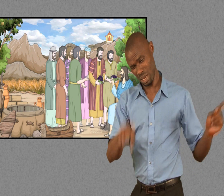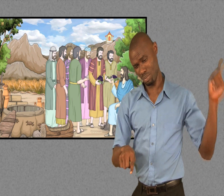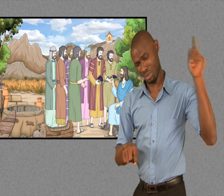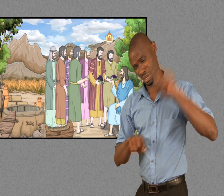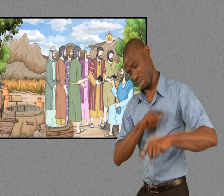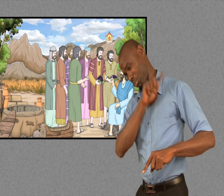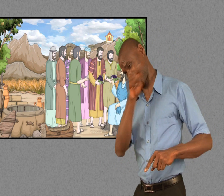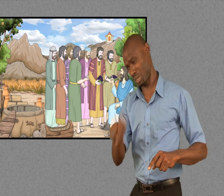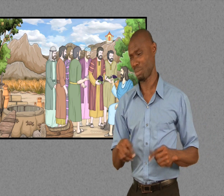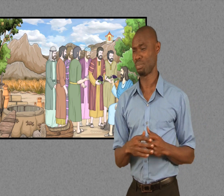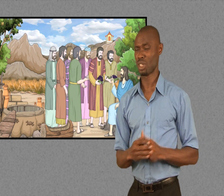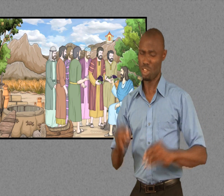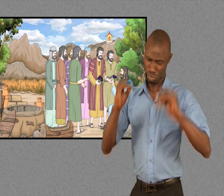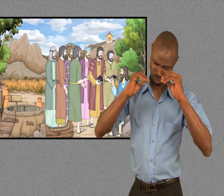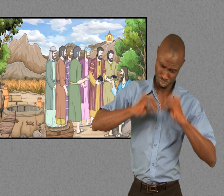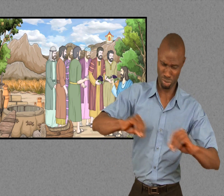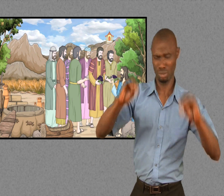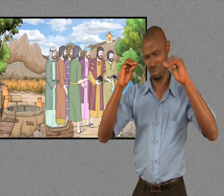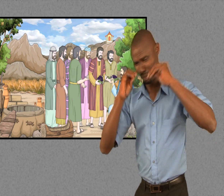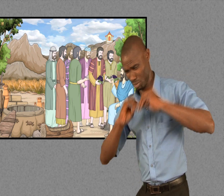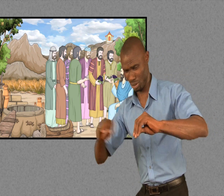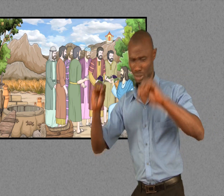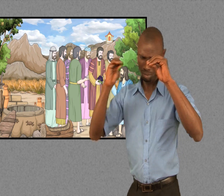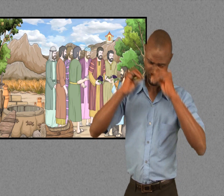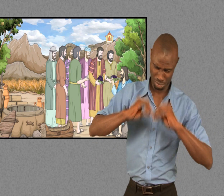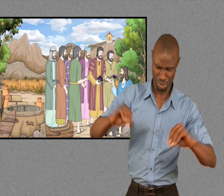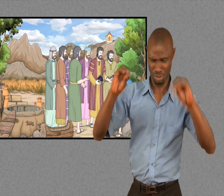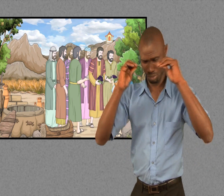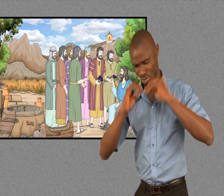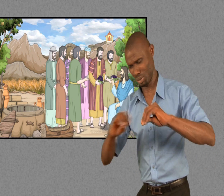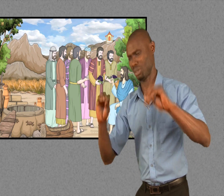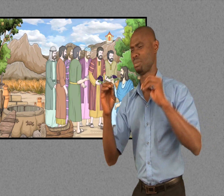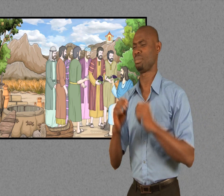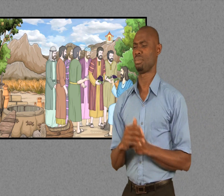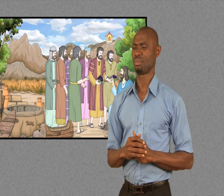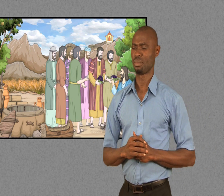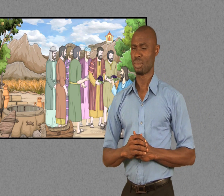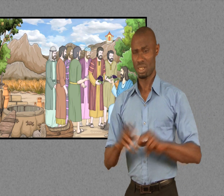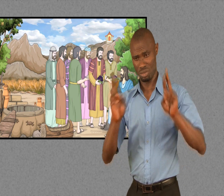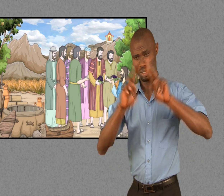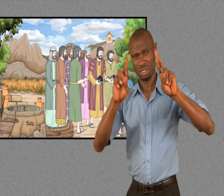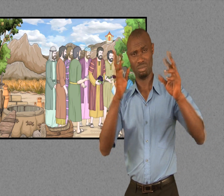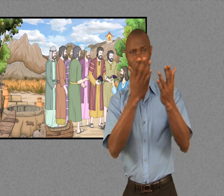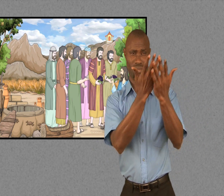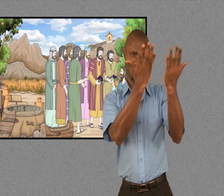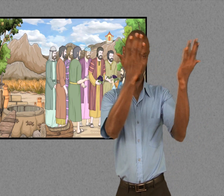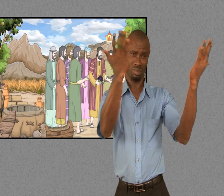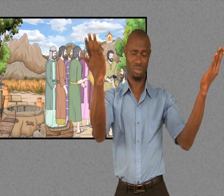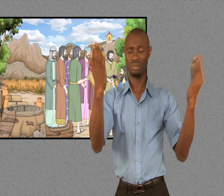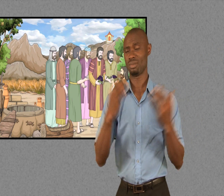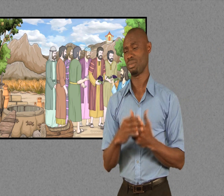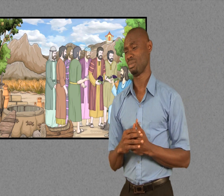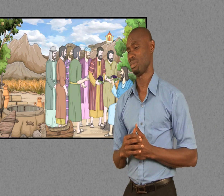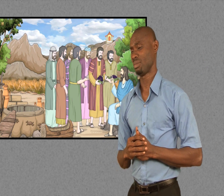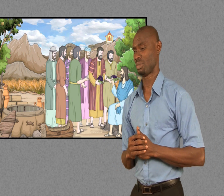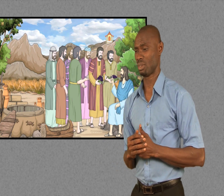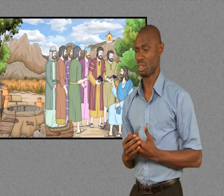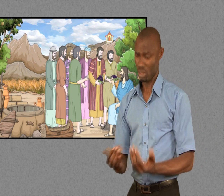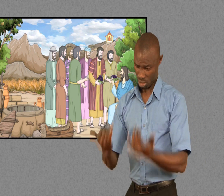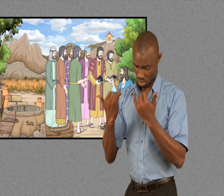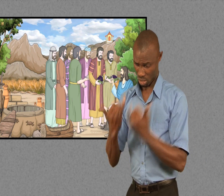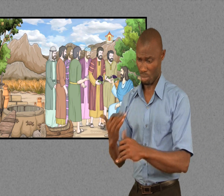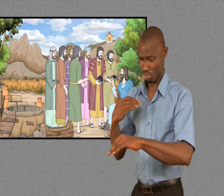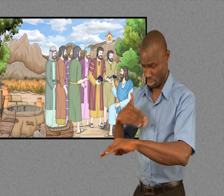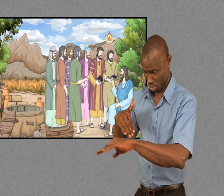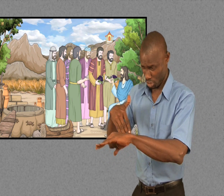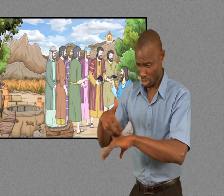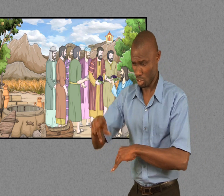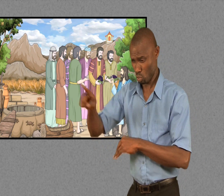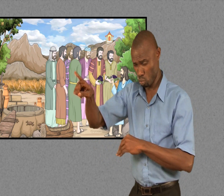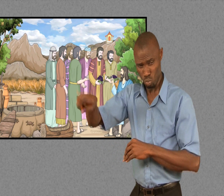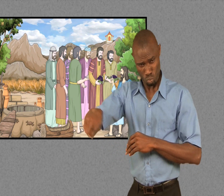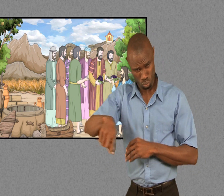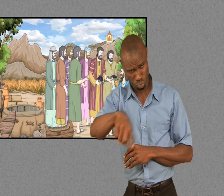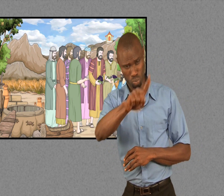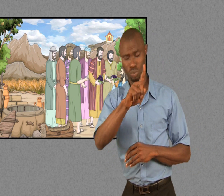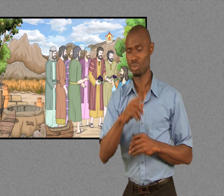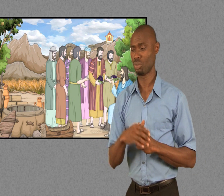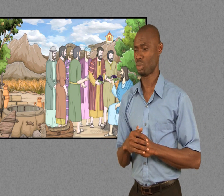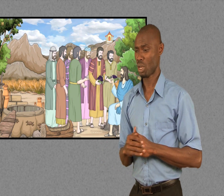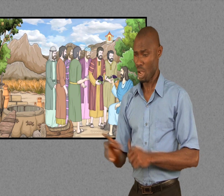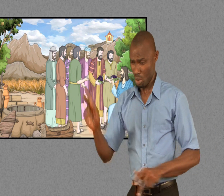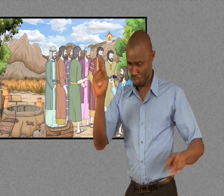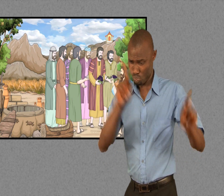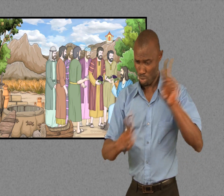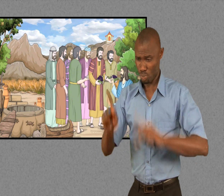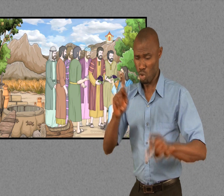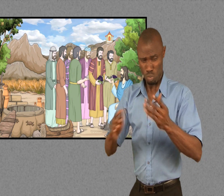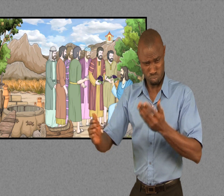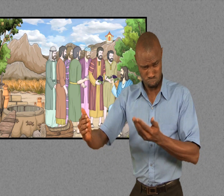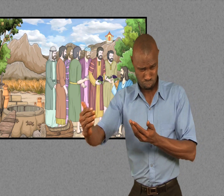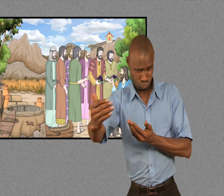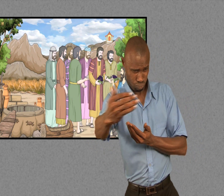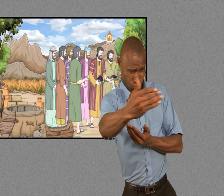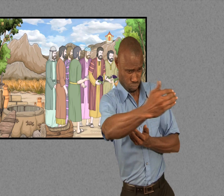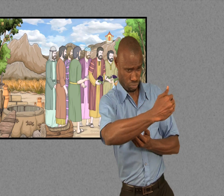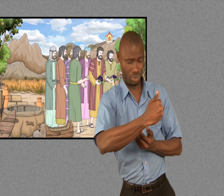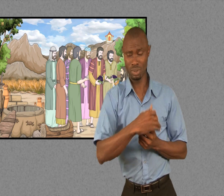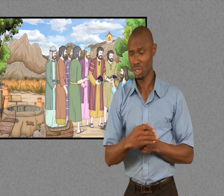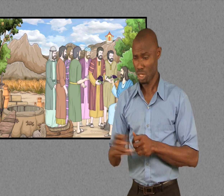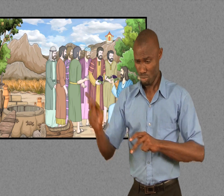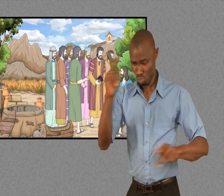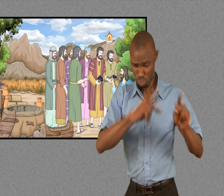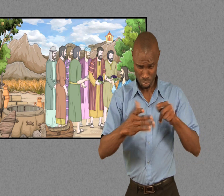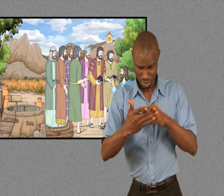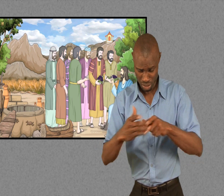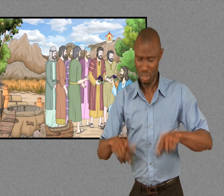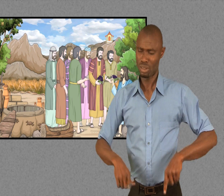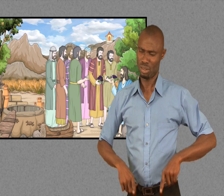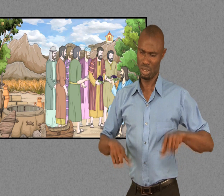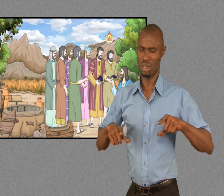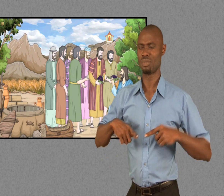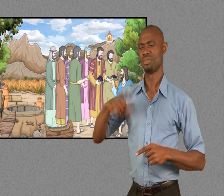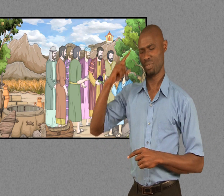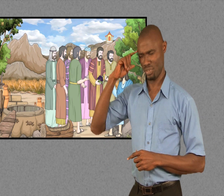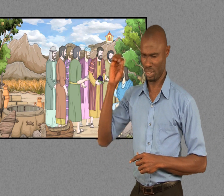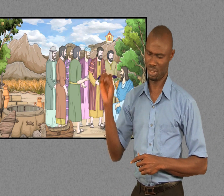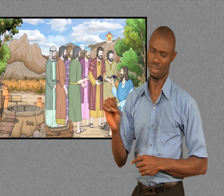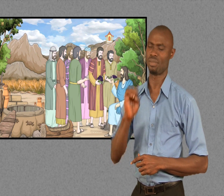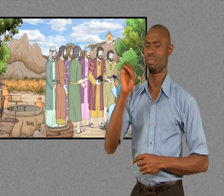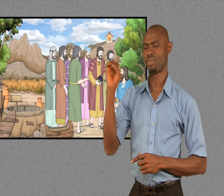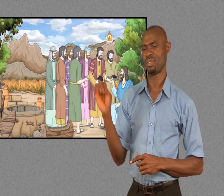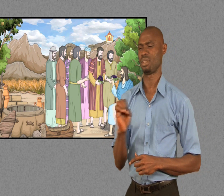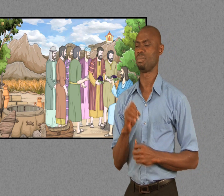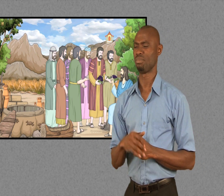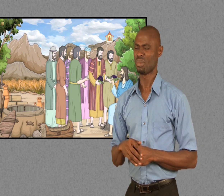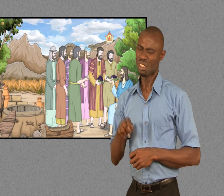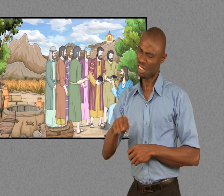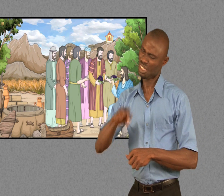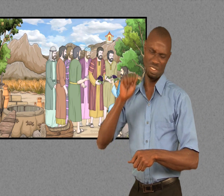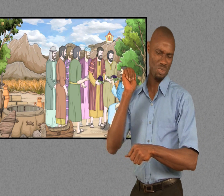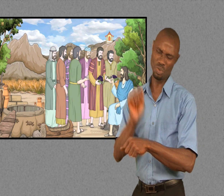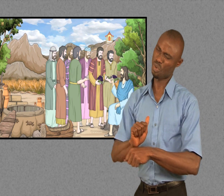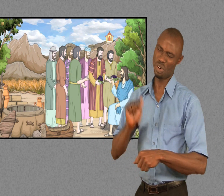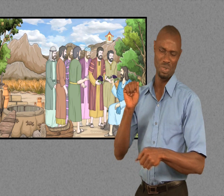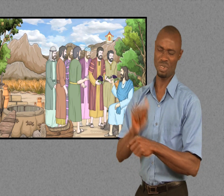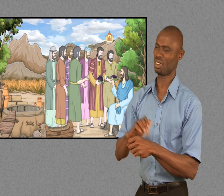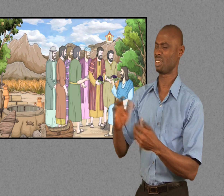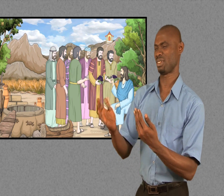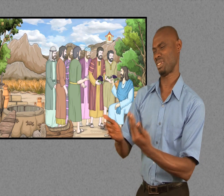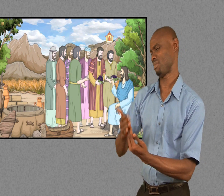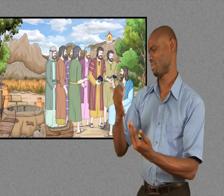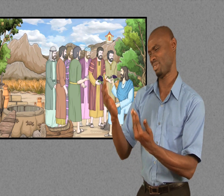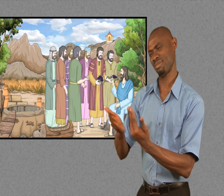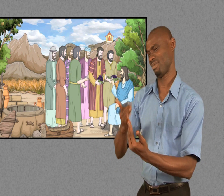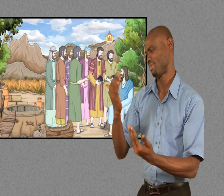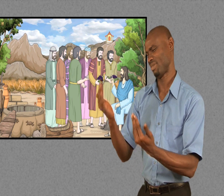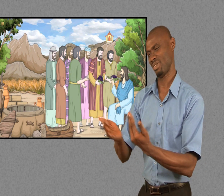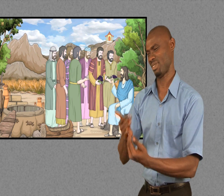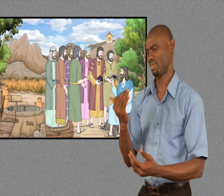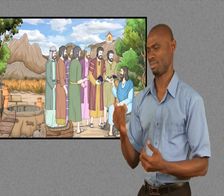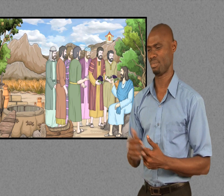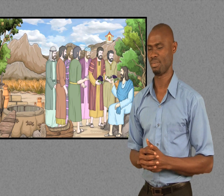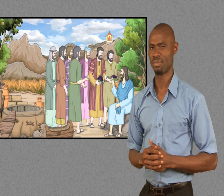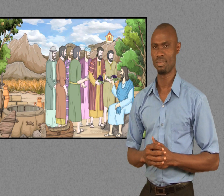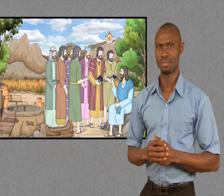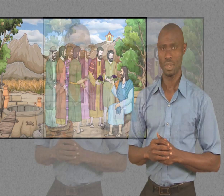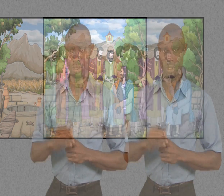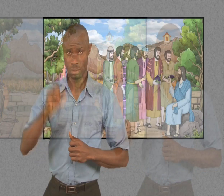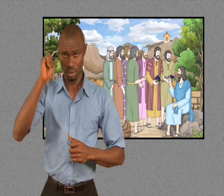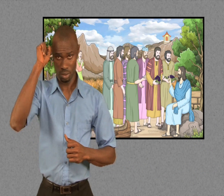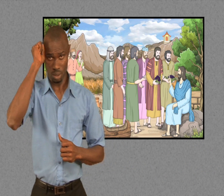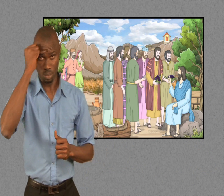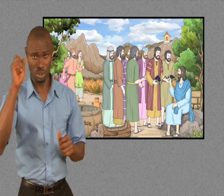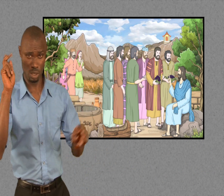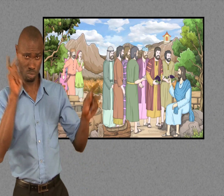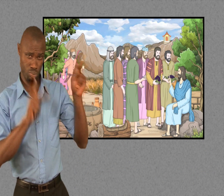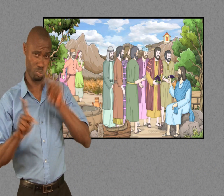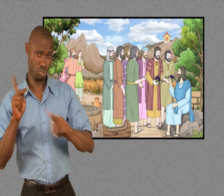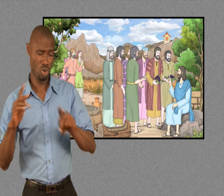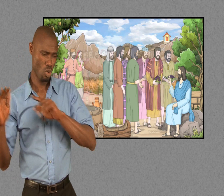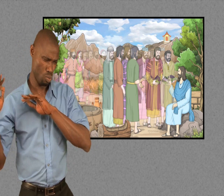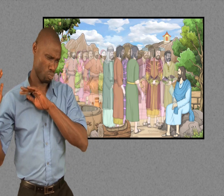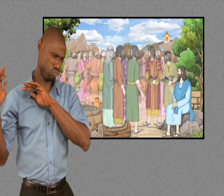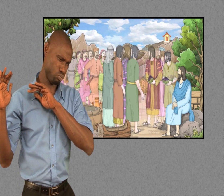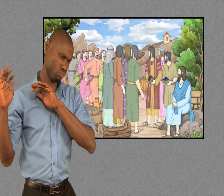others have done the hard work, and now you have taken up their labor.”